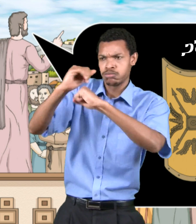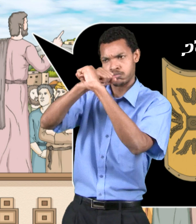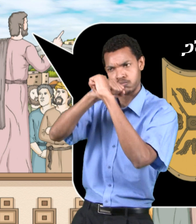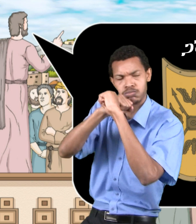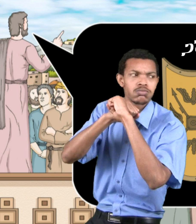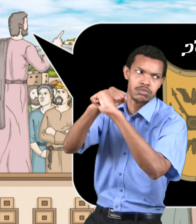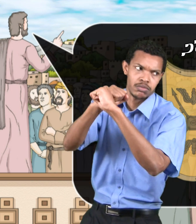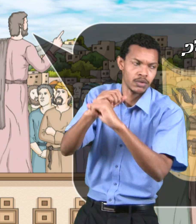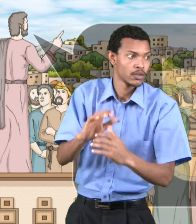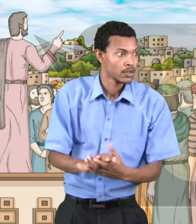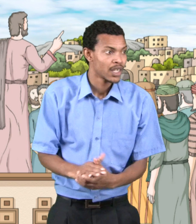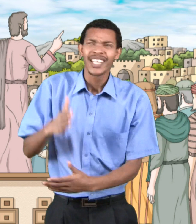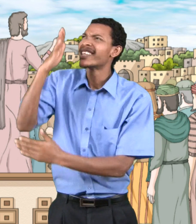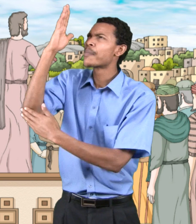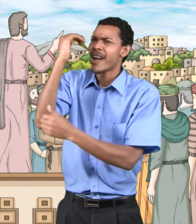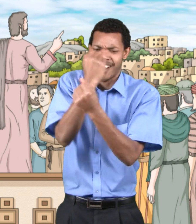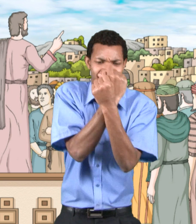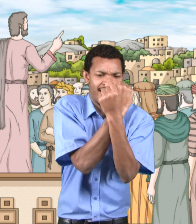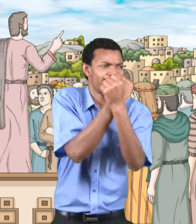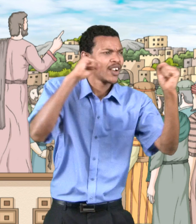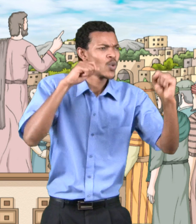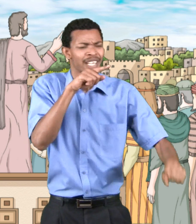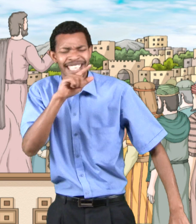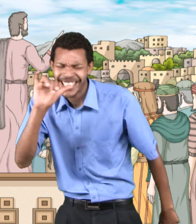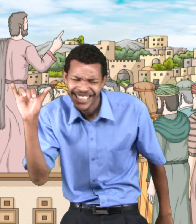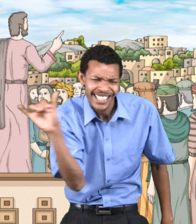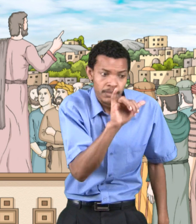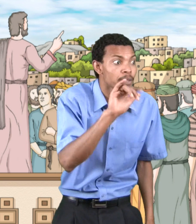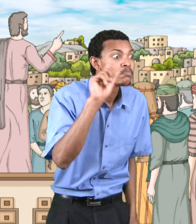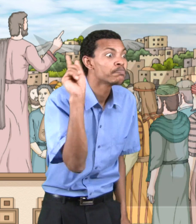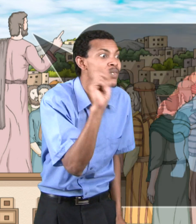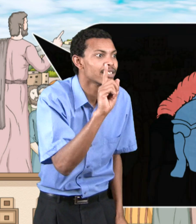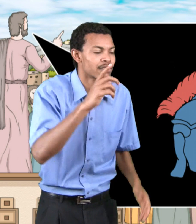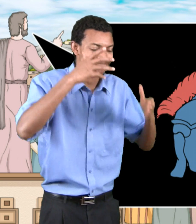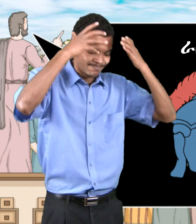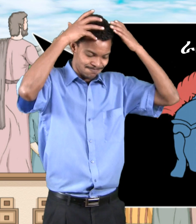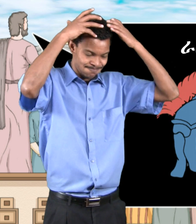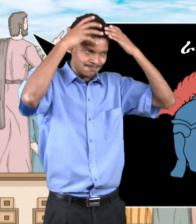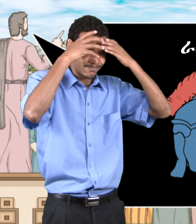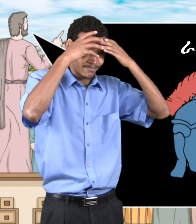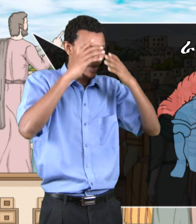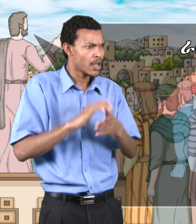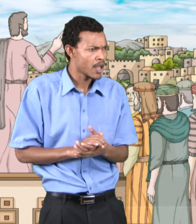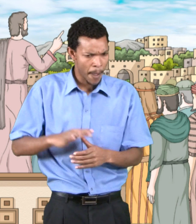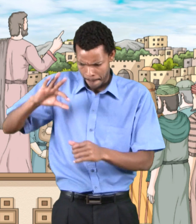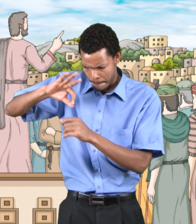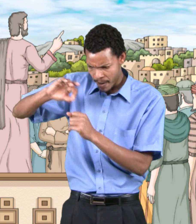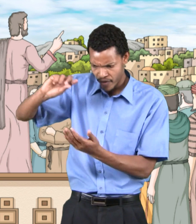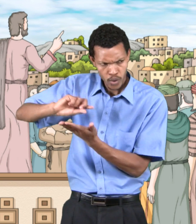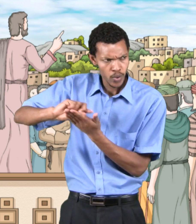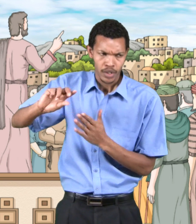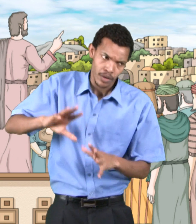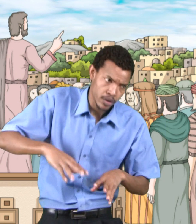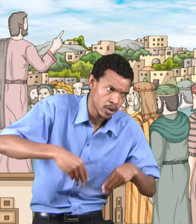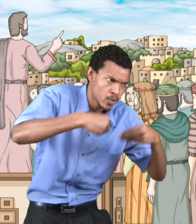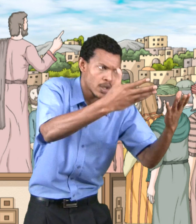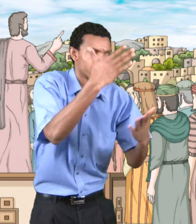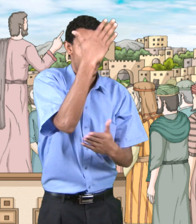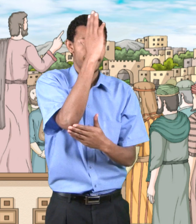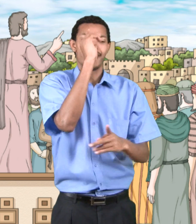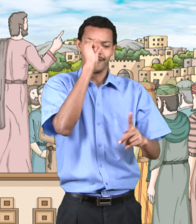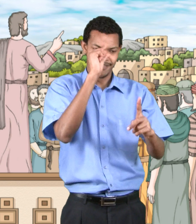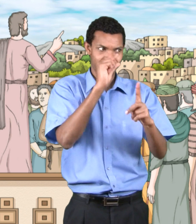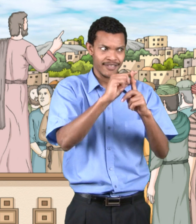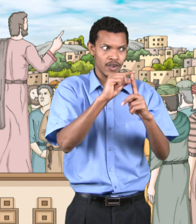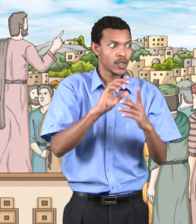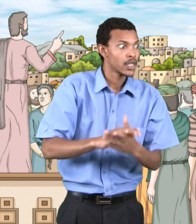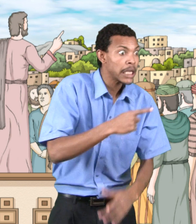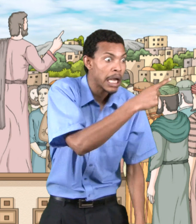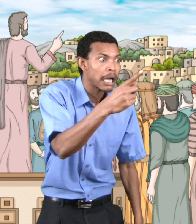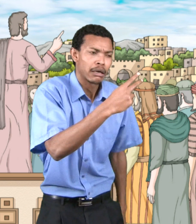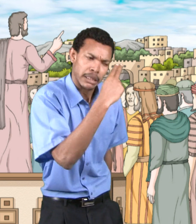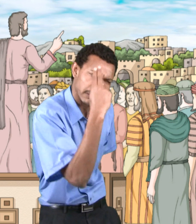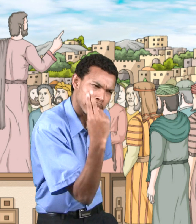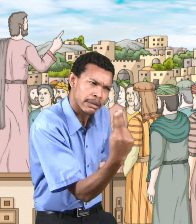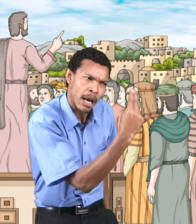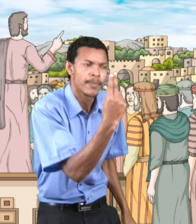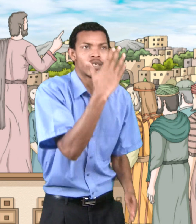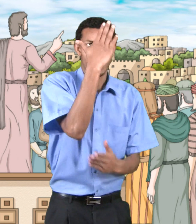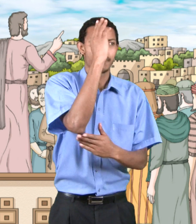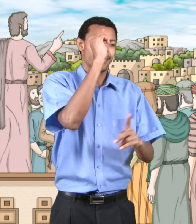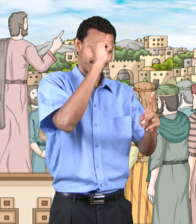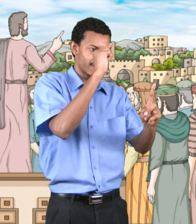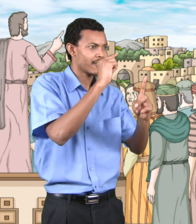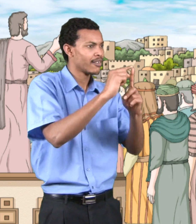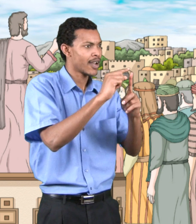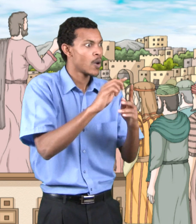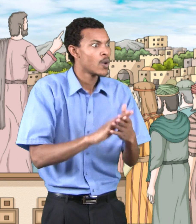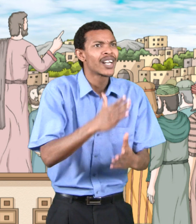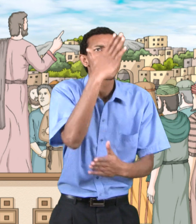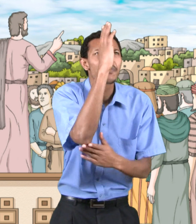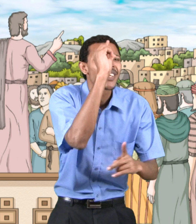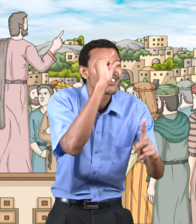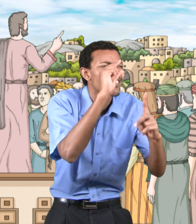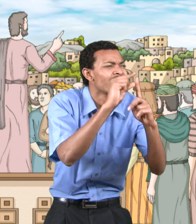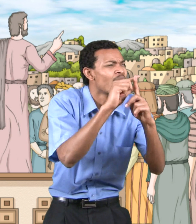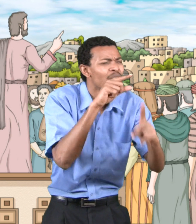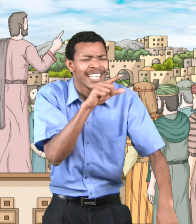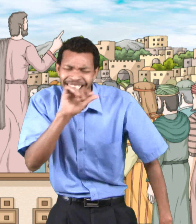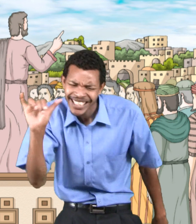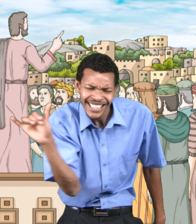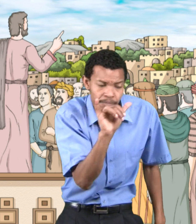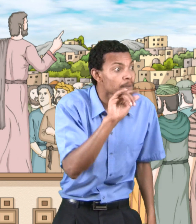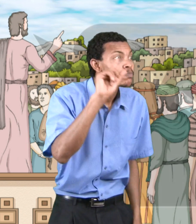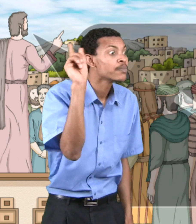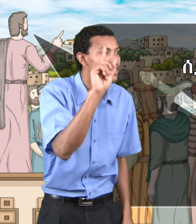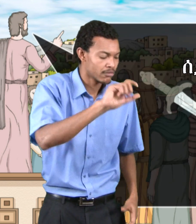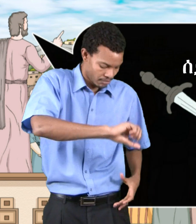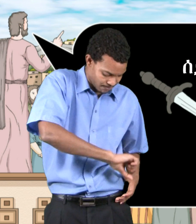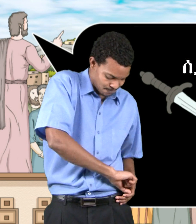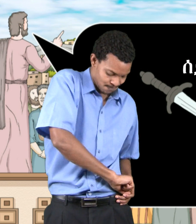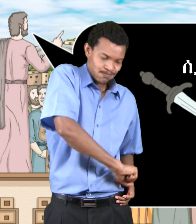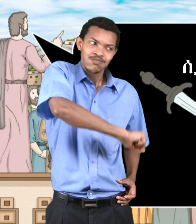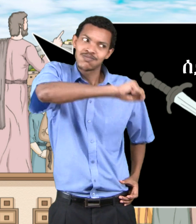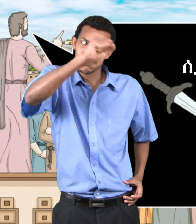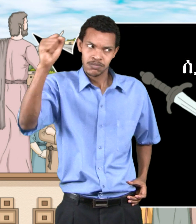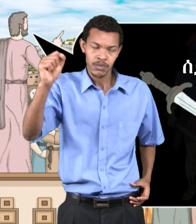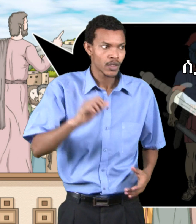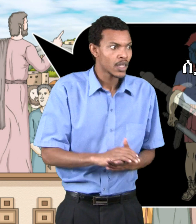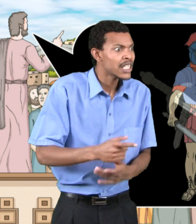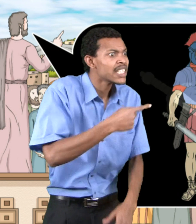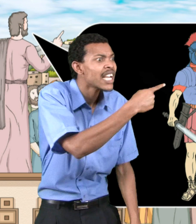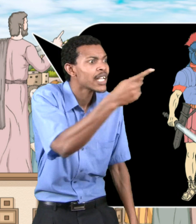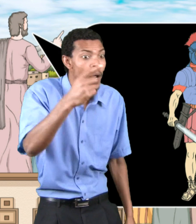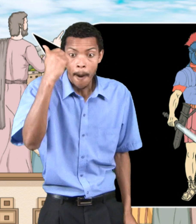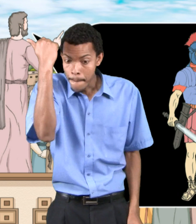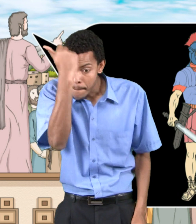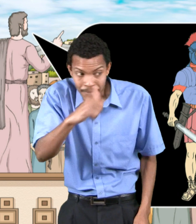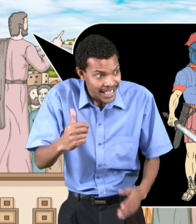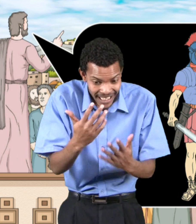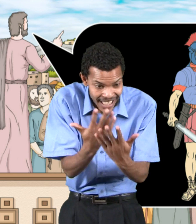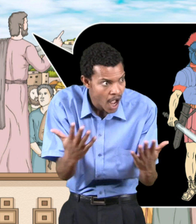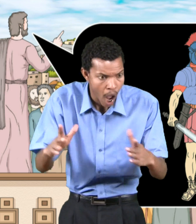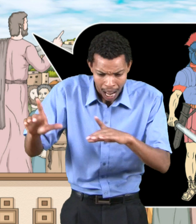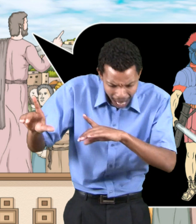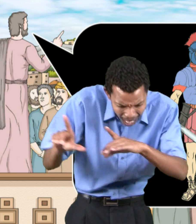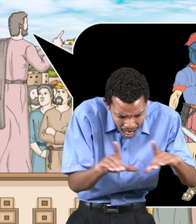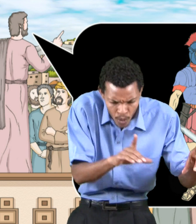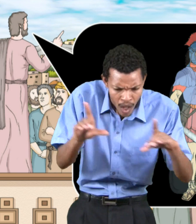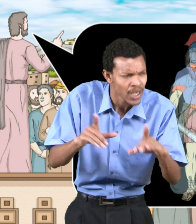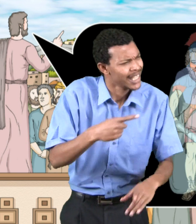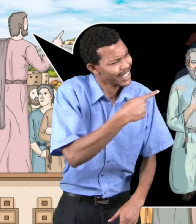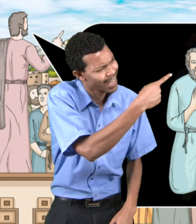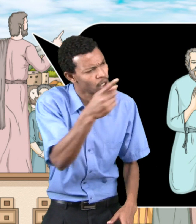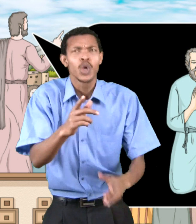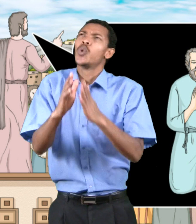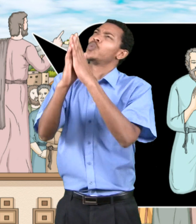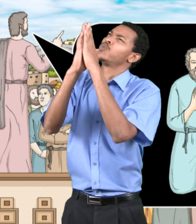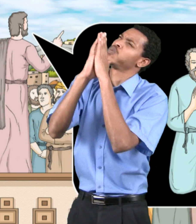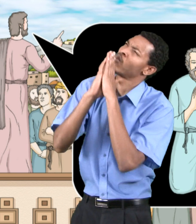And take the helmet of salvation and the sword of the Spirit, which is the word of God.